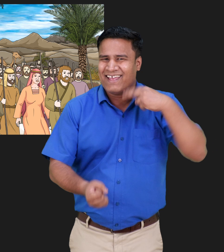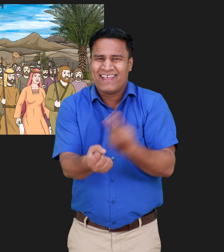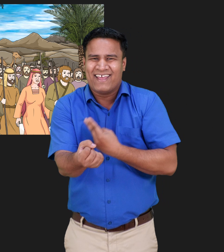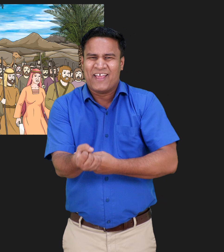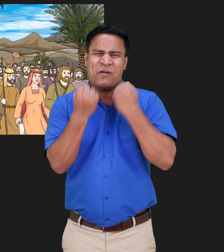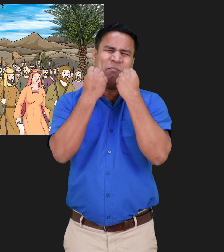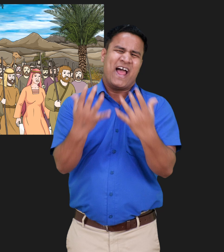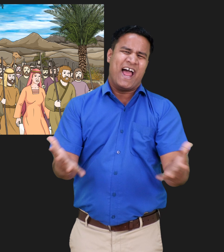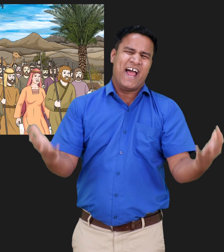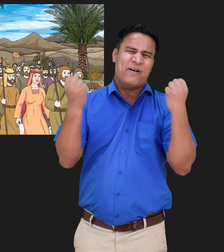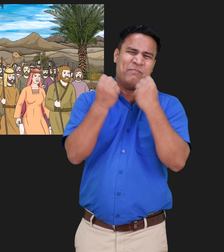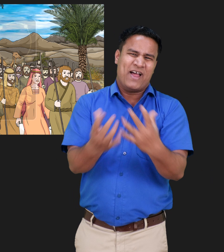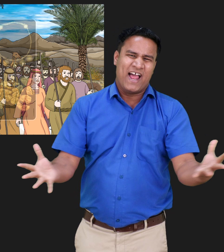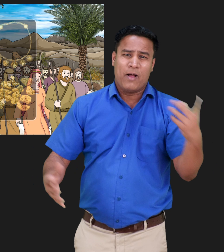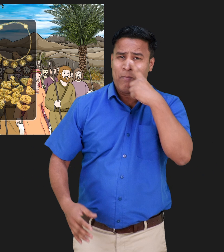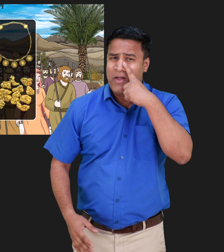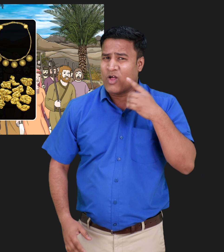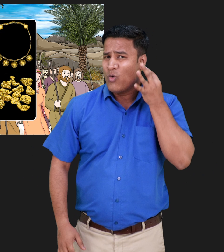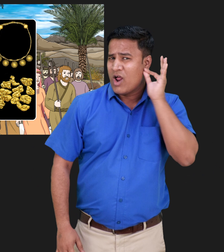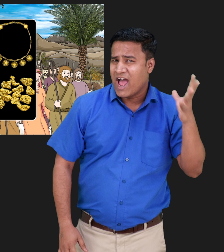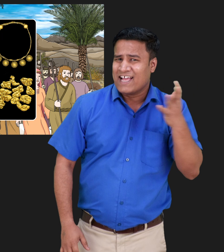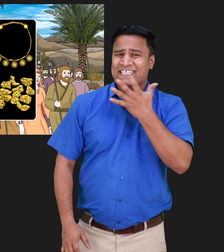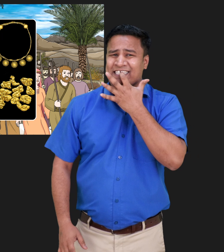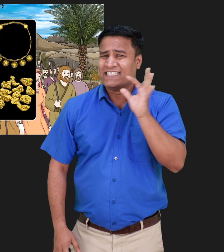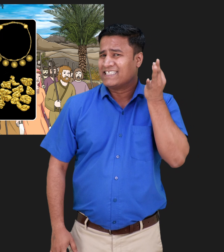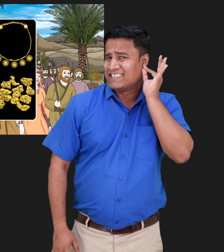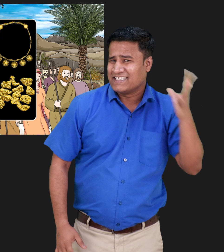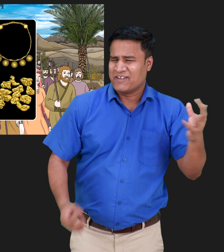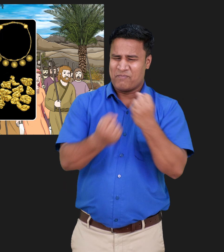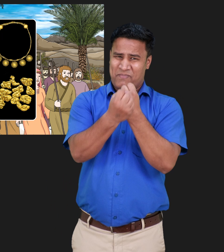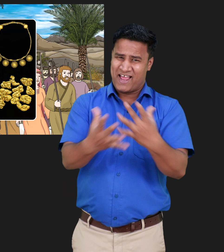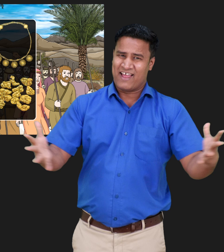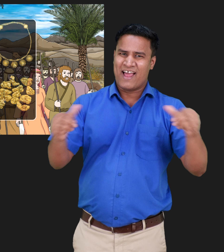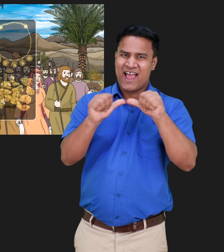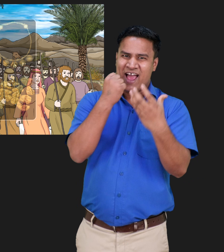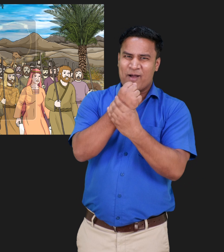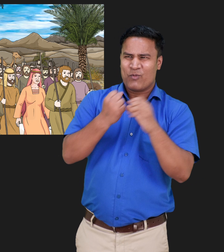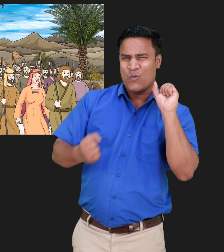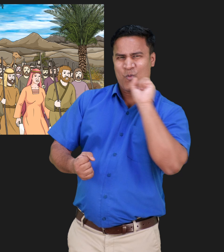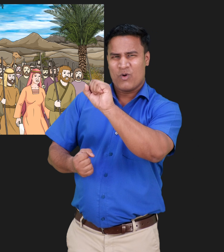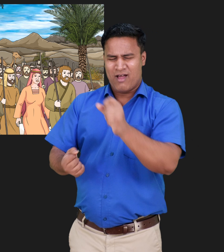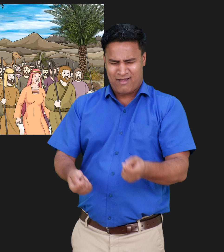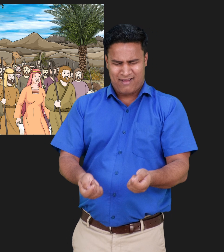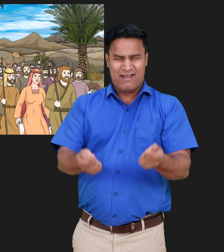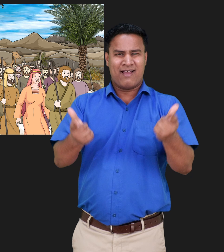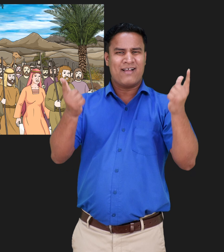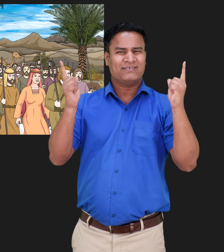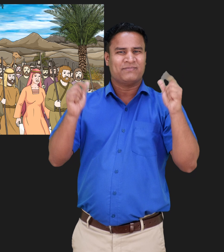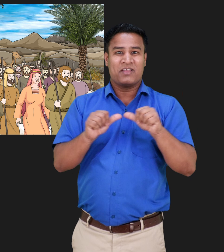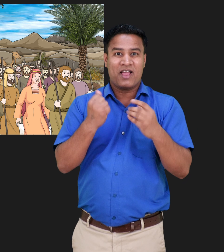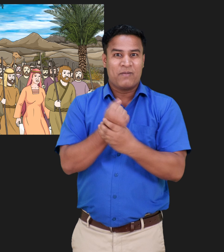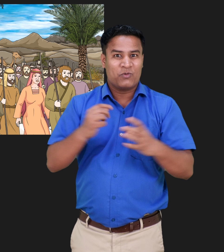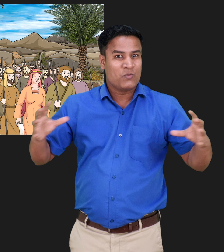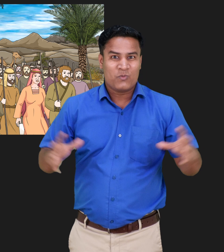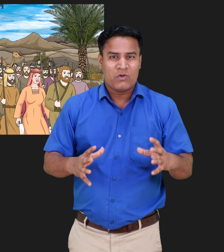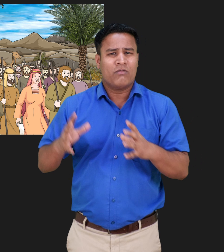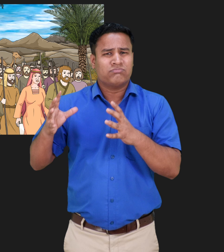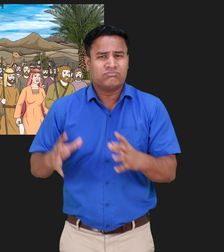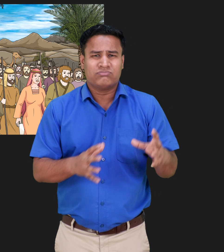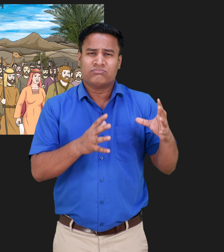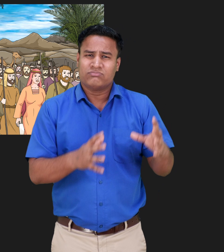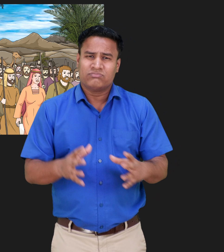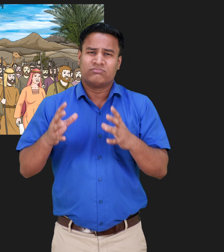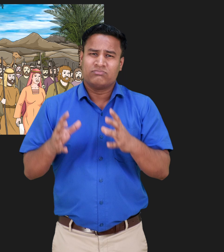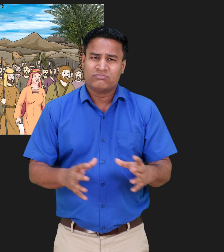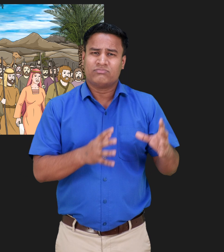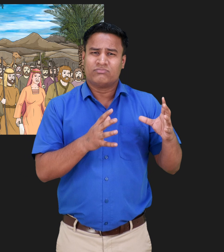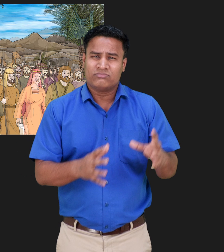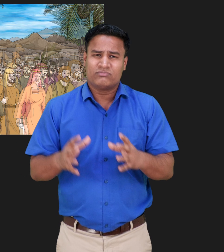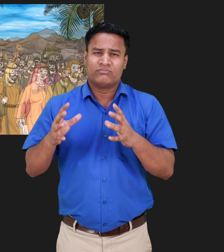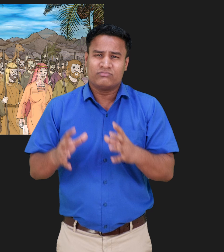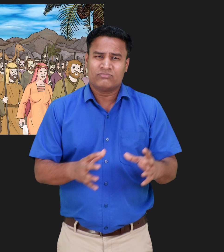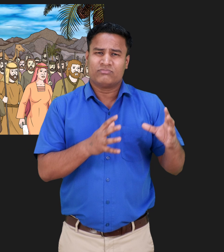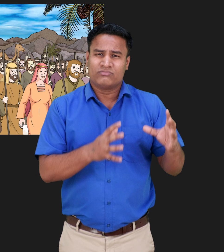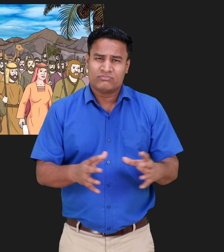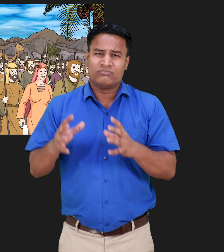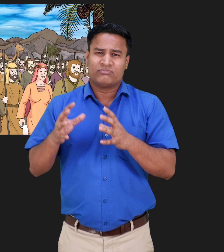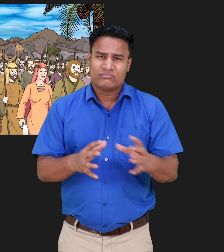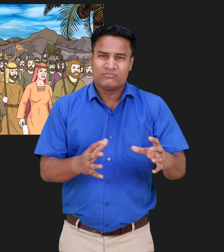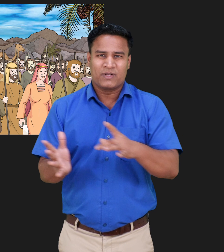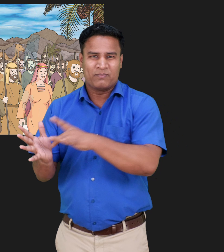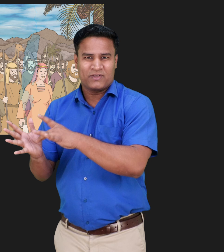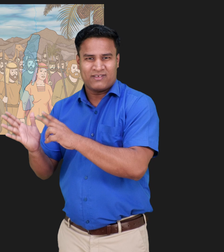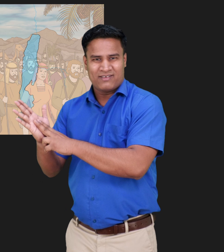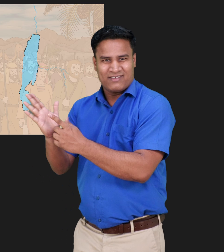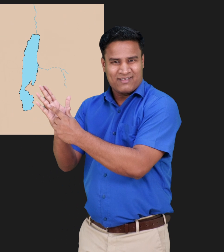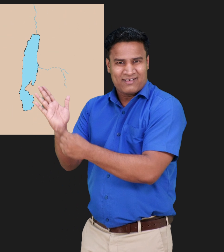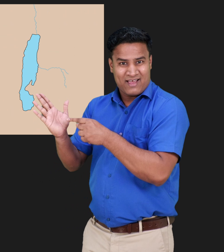And Abram had become extremely wealthy in livestock and silver and gold.